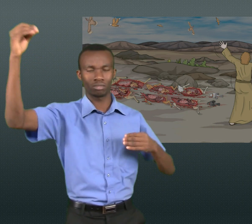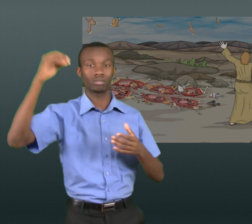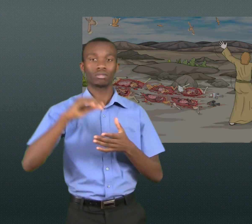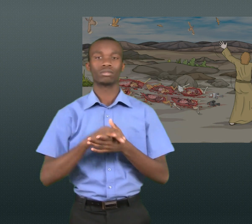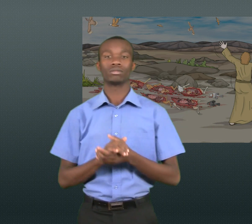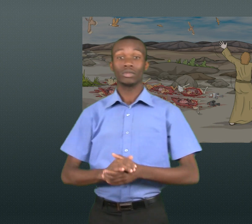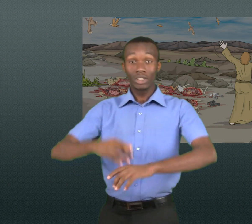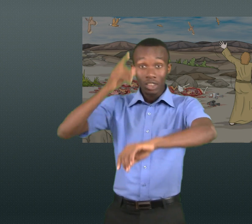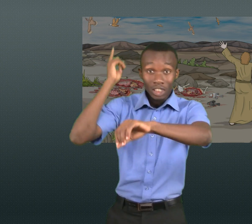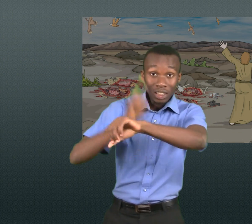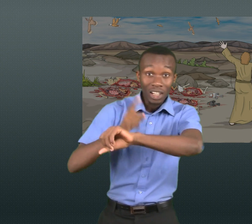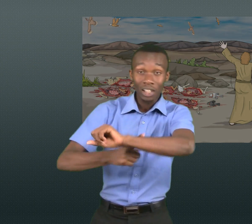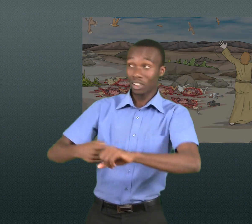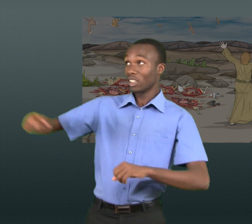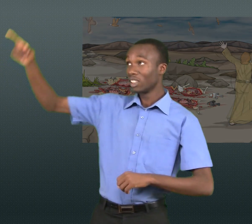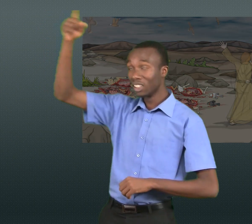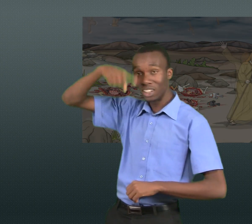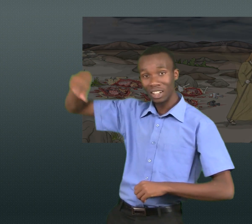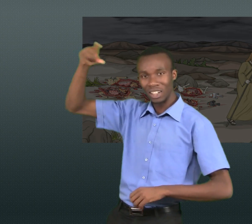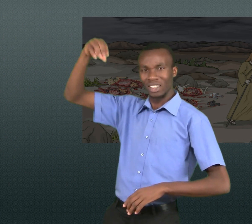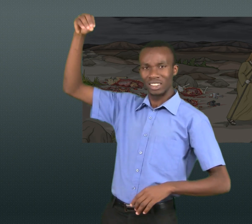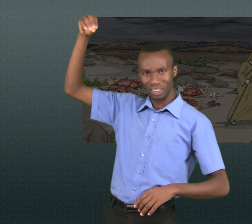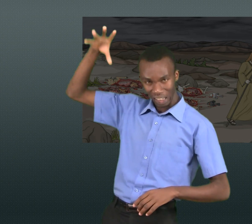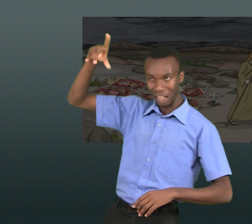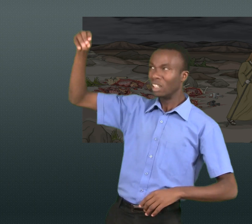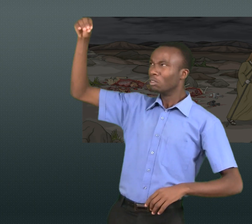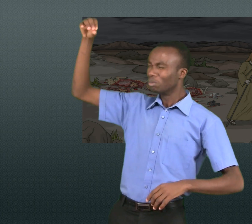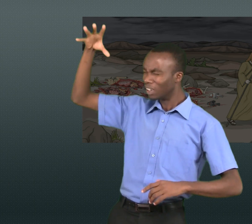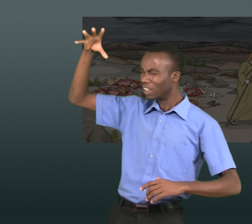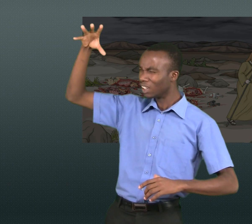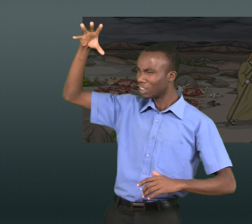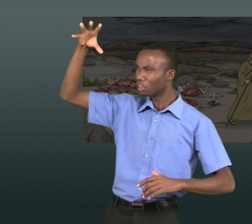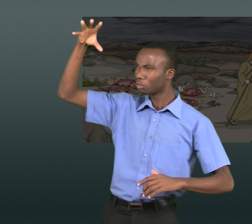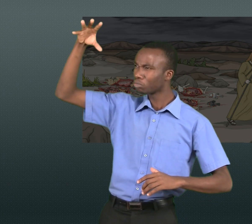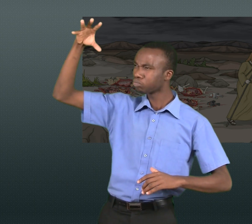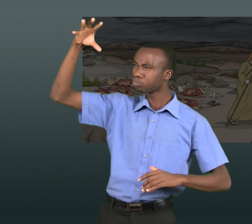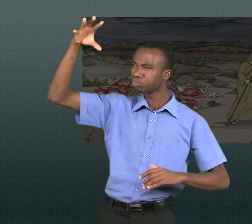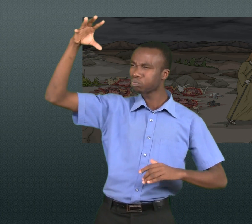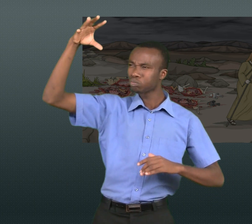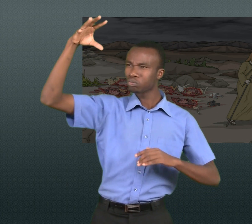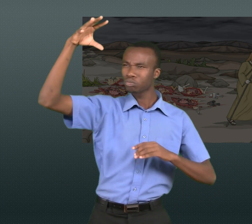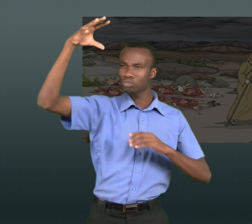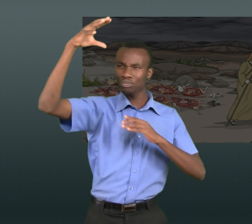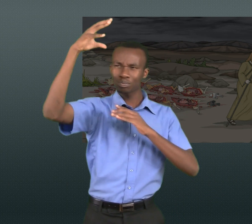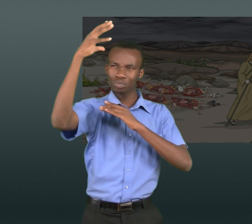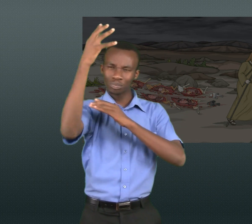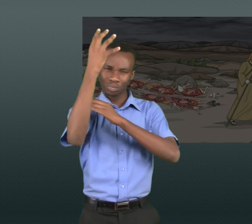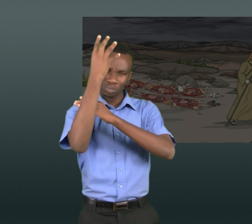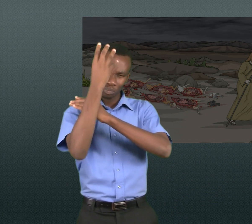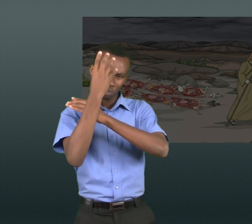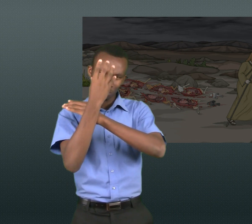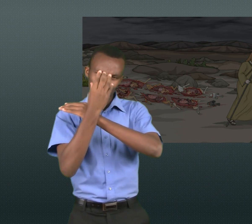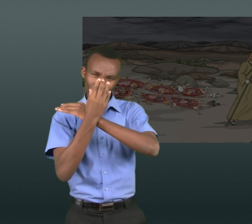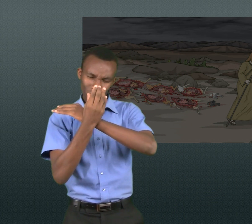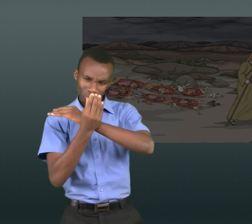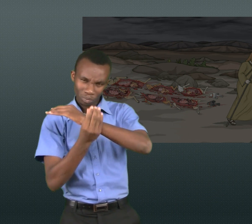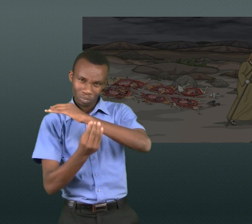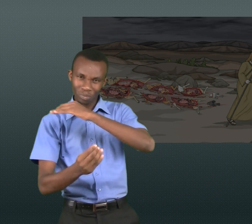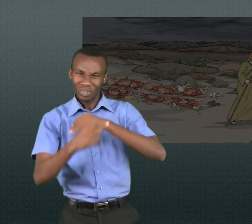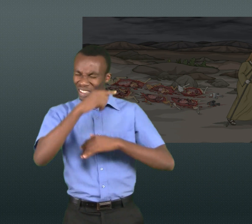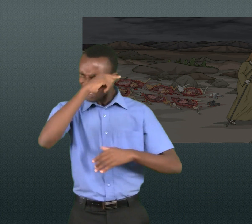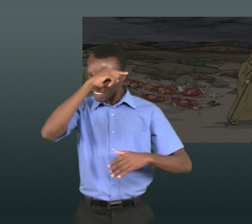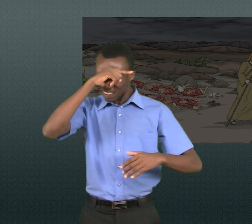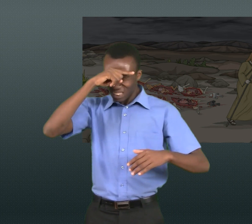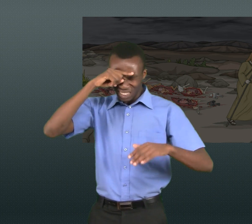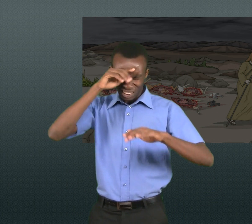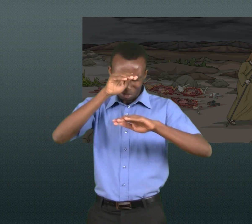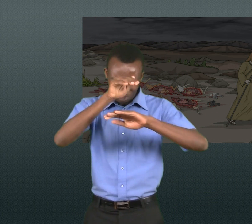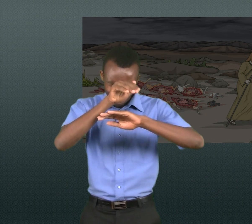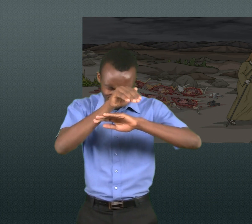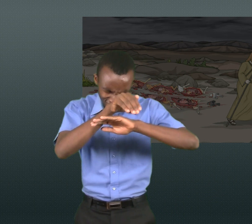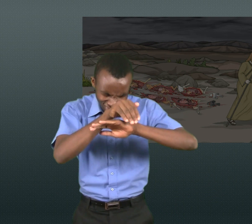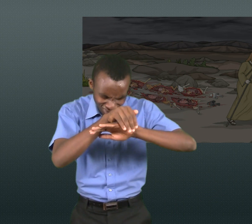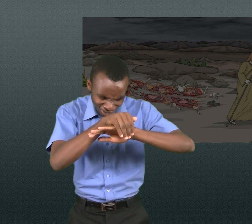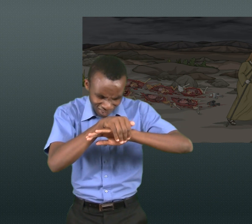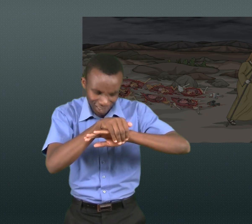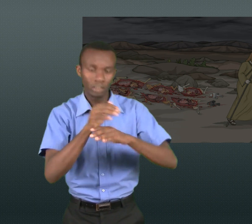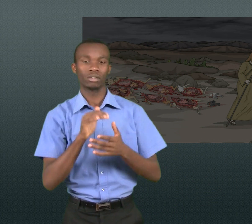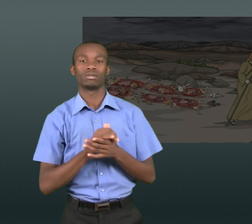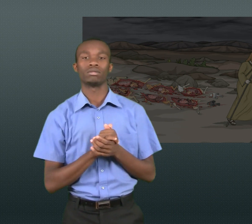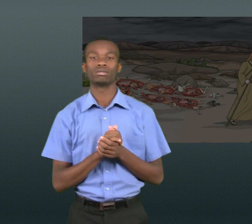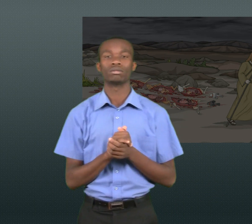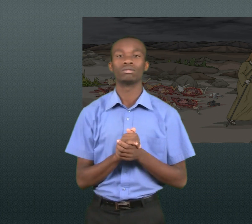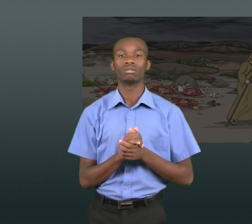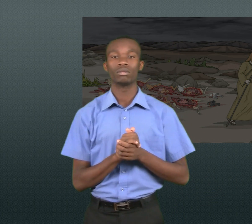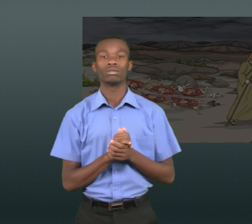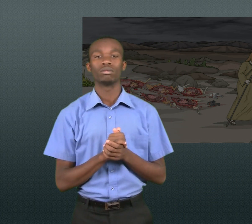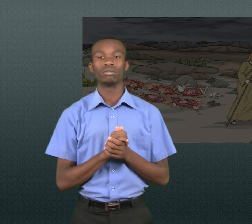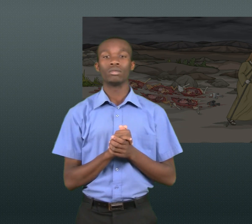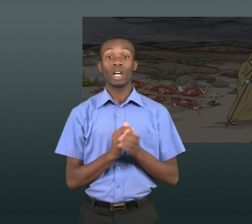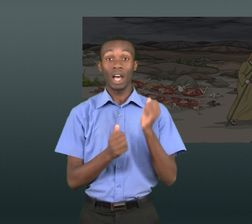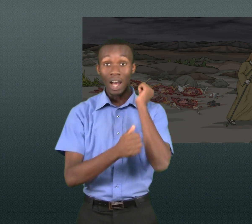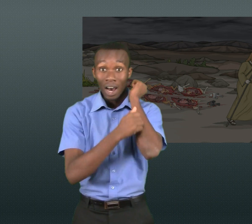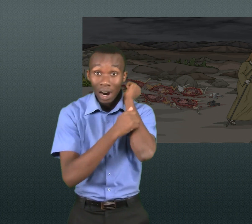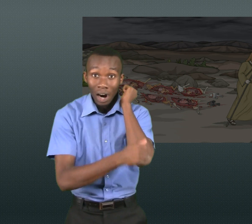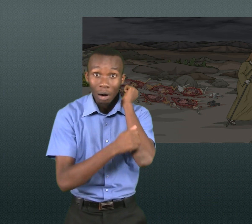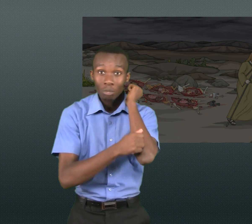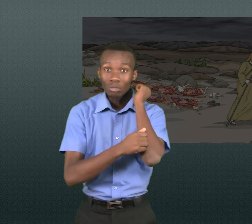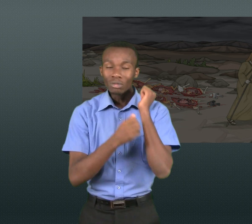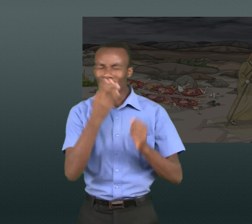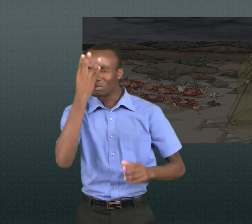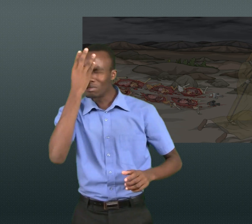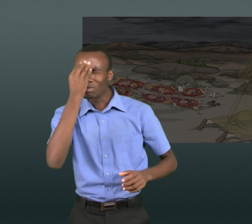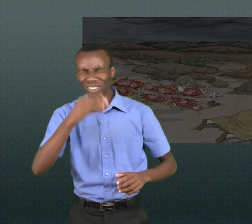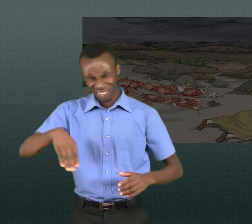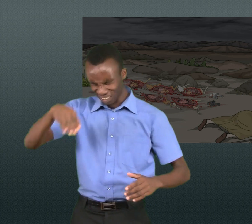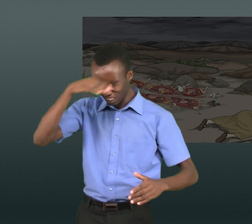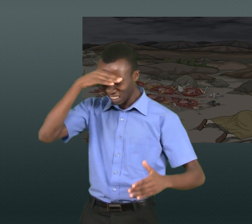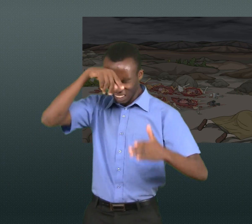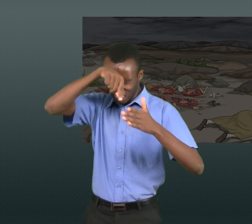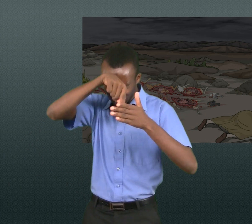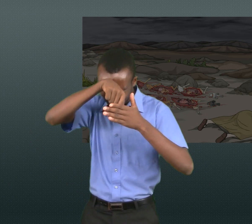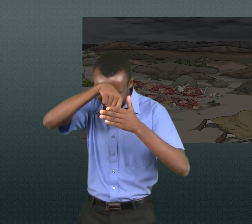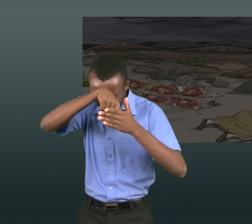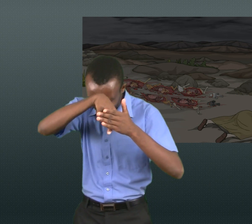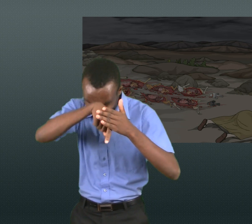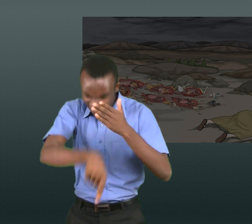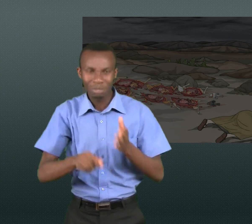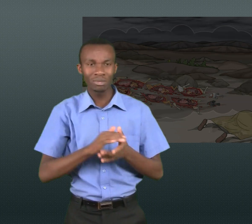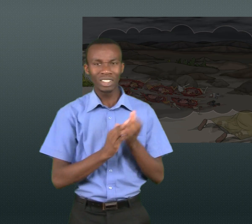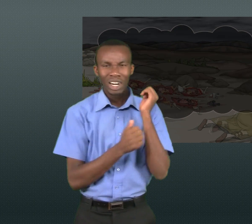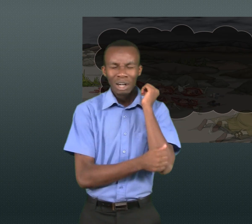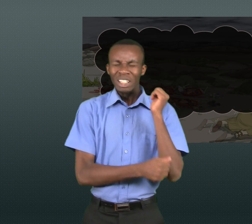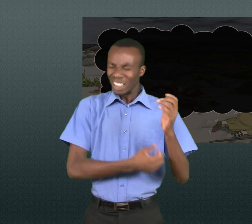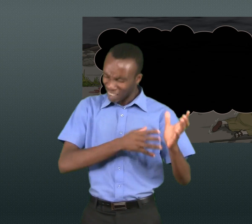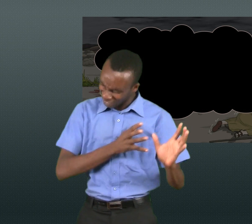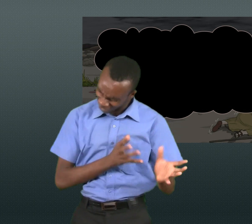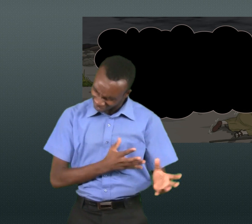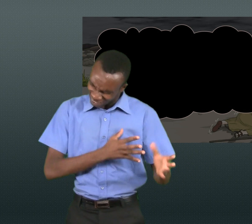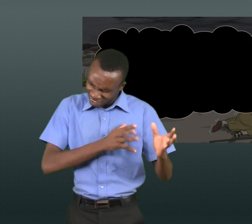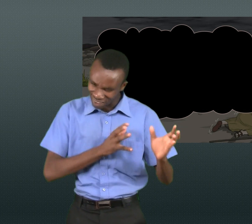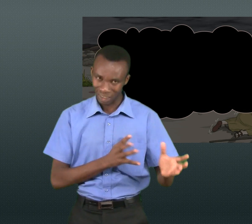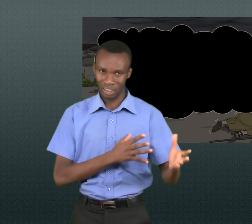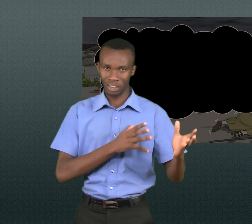As the sun was setting, Abram fell into a deep sleep, and suddenly great terror and darkness overwhelmed him.